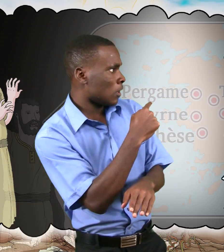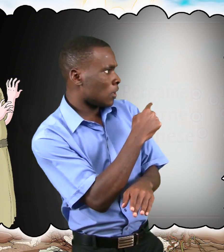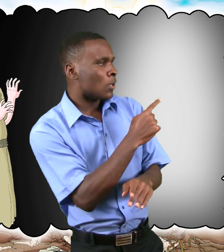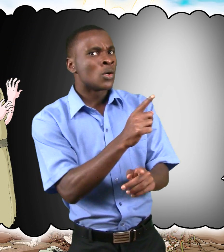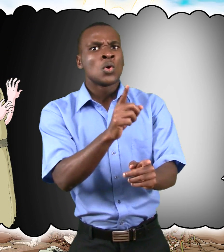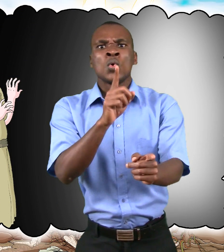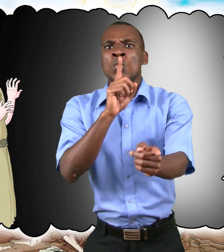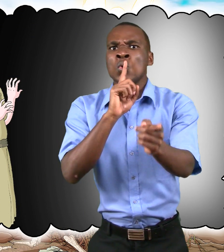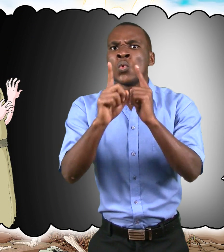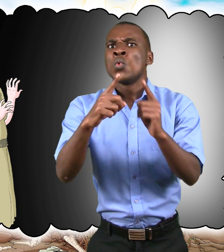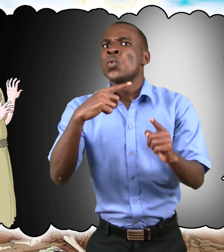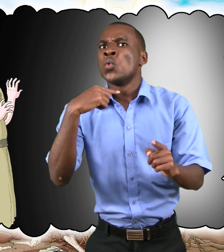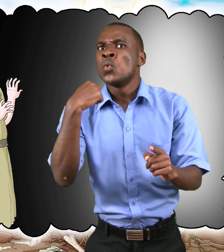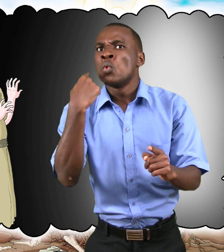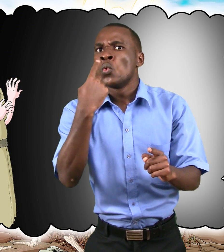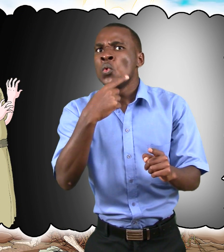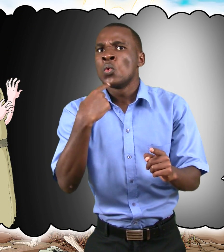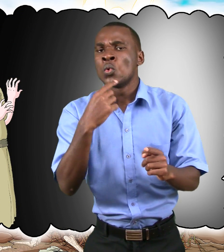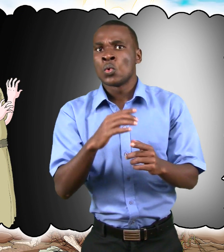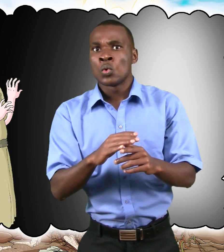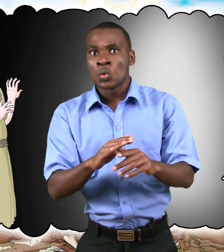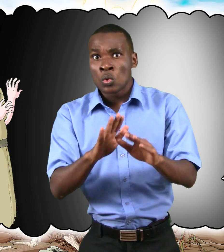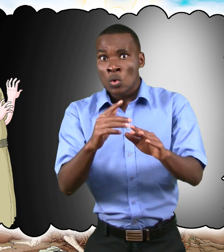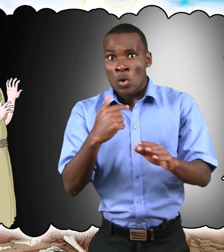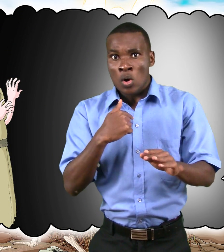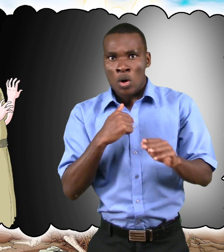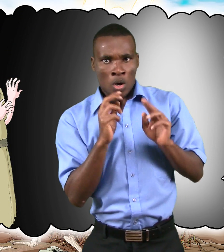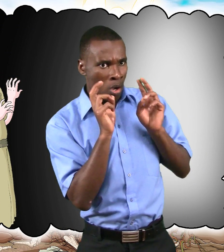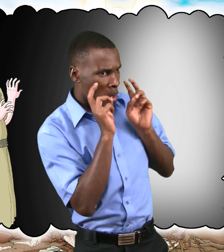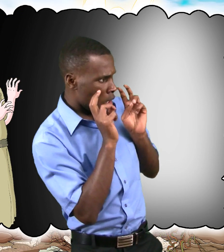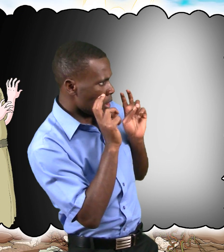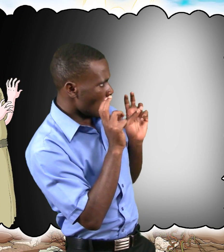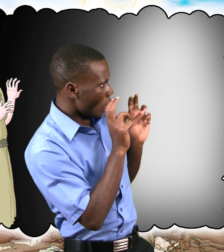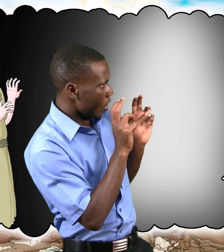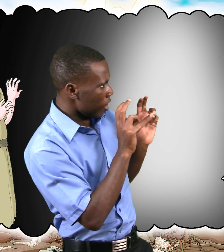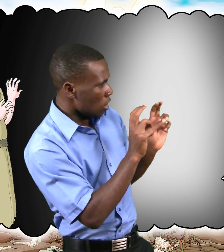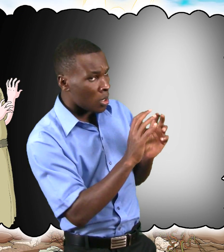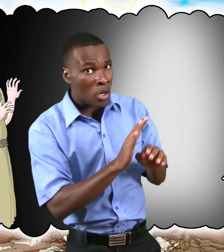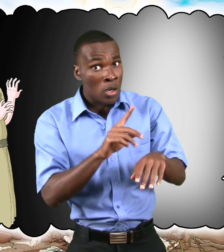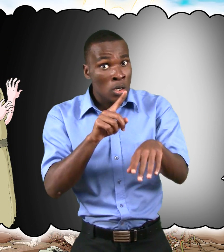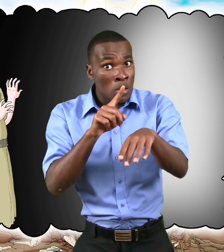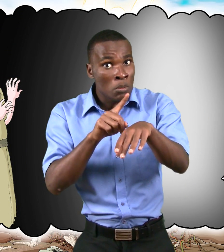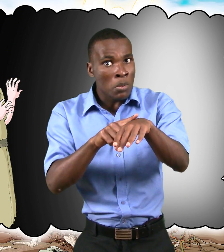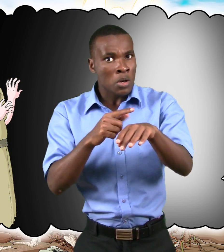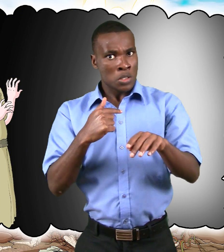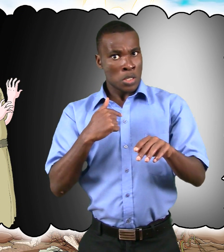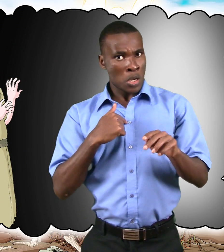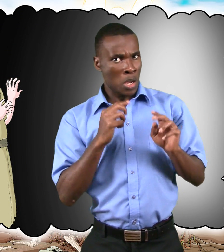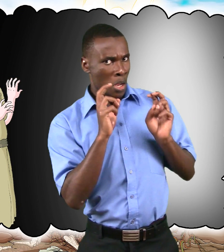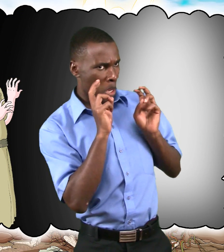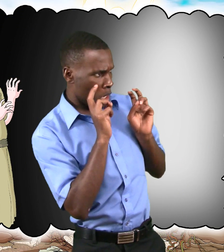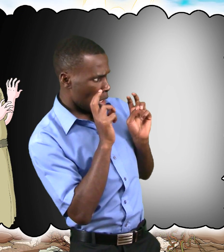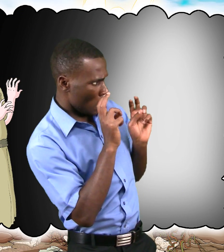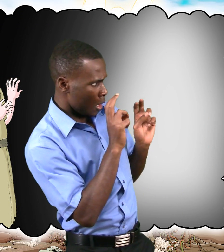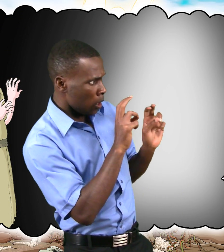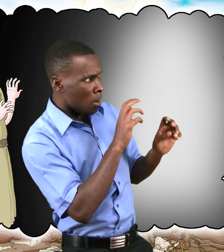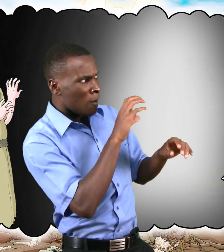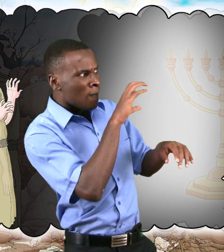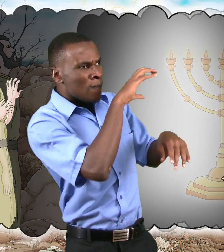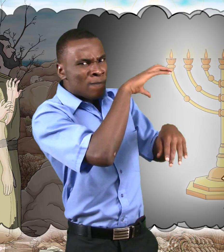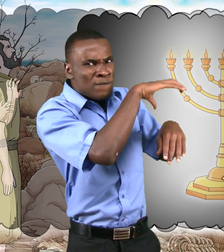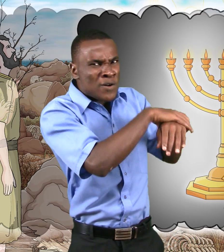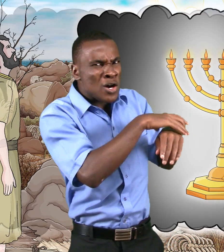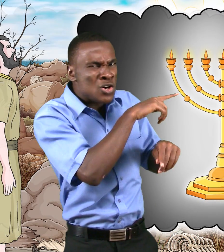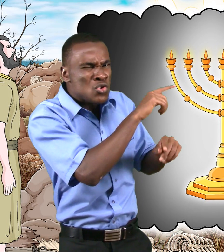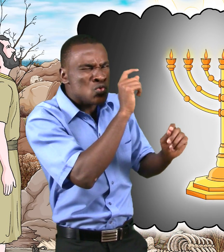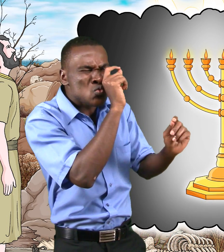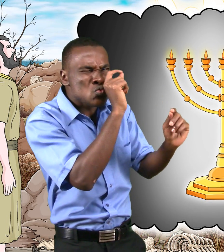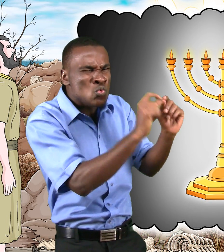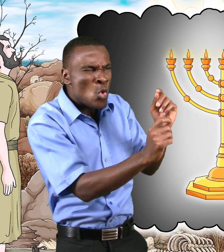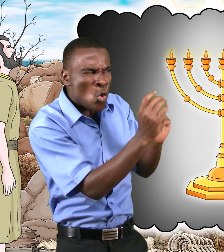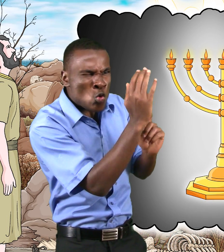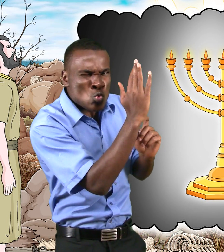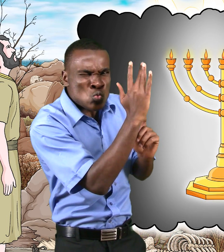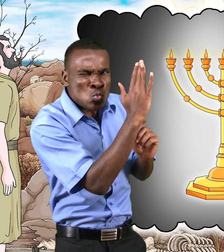Then I turned to see the voice that was speaking with me.